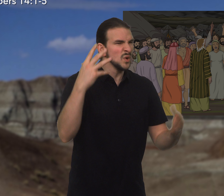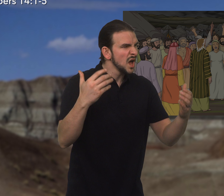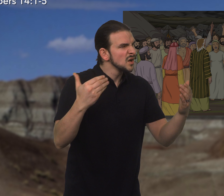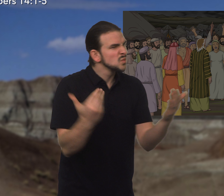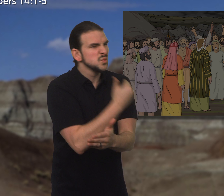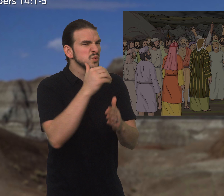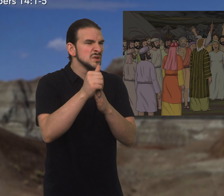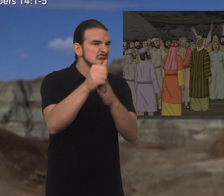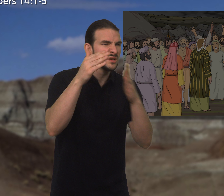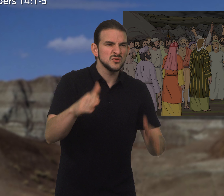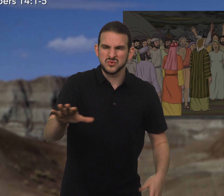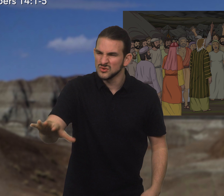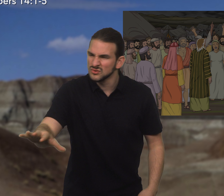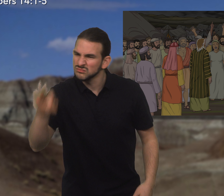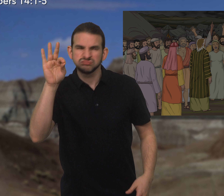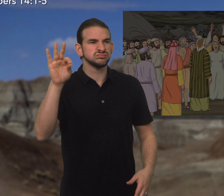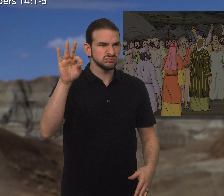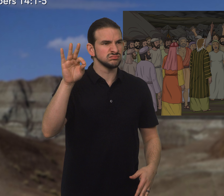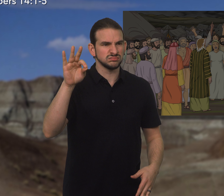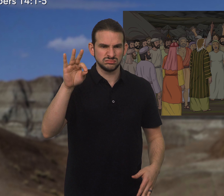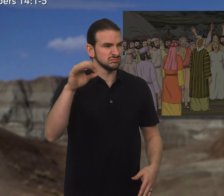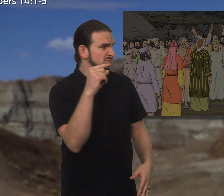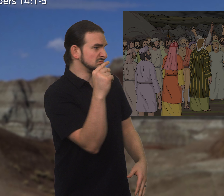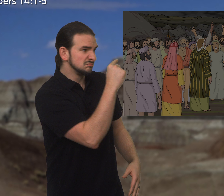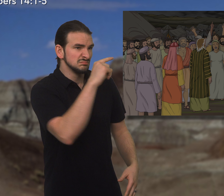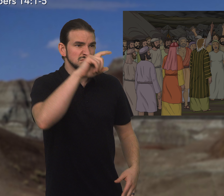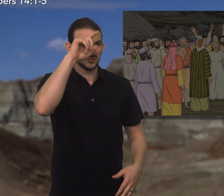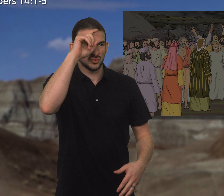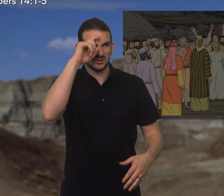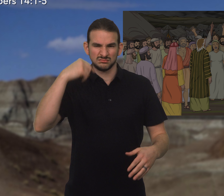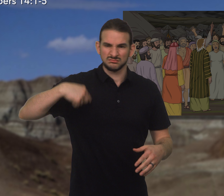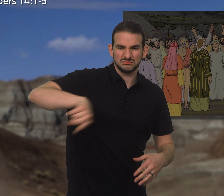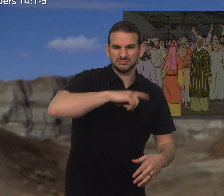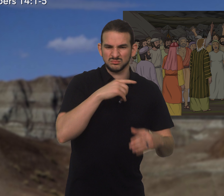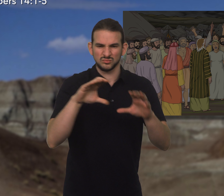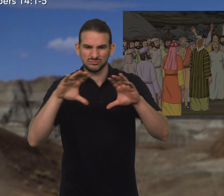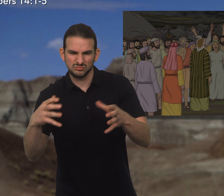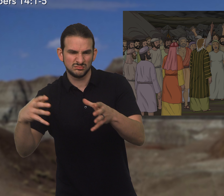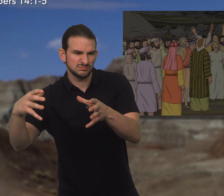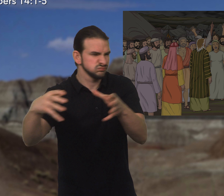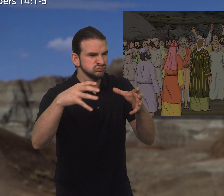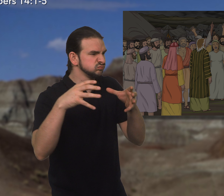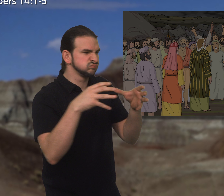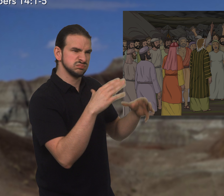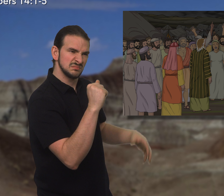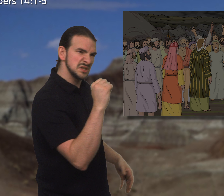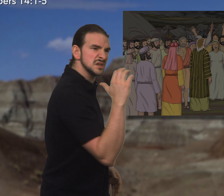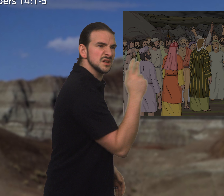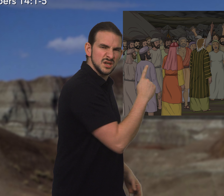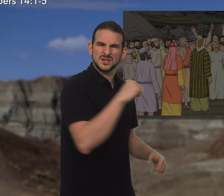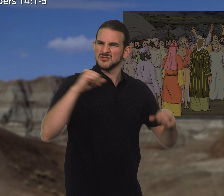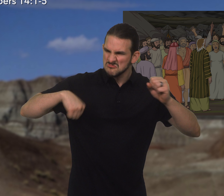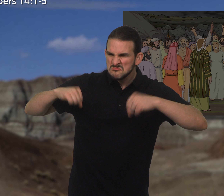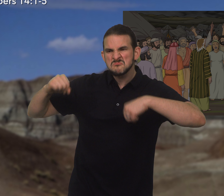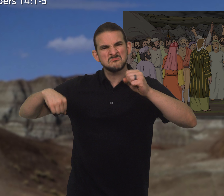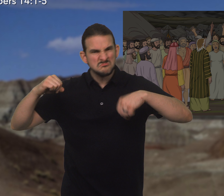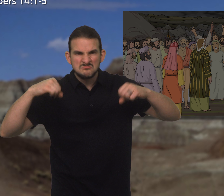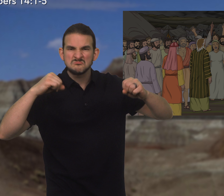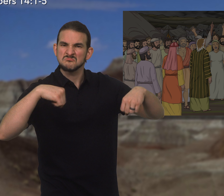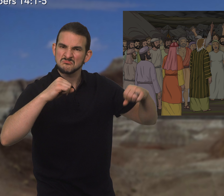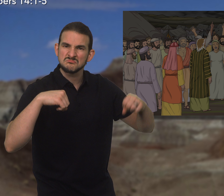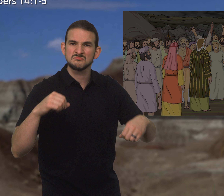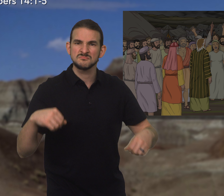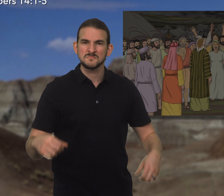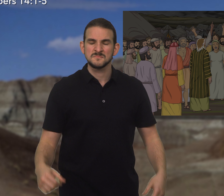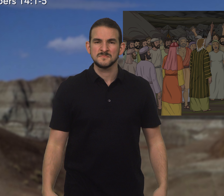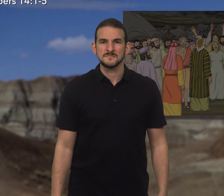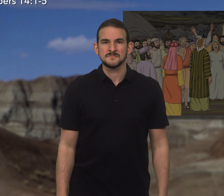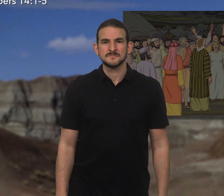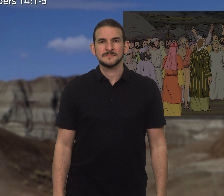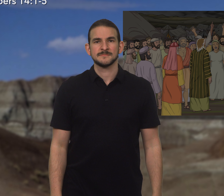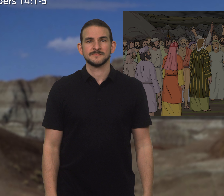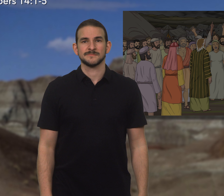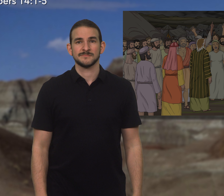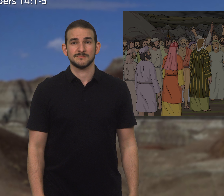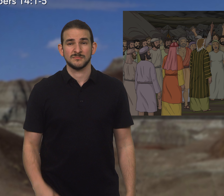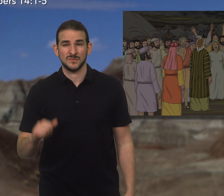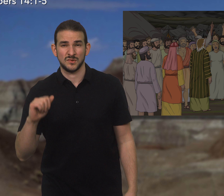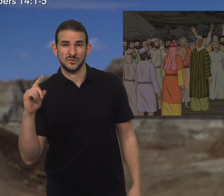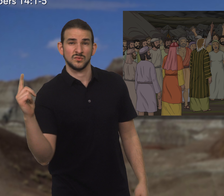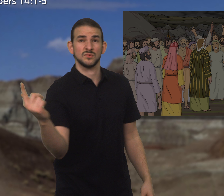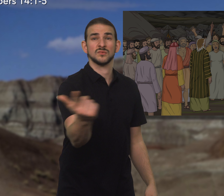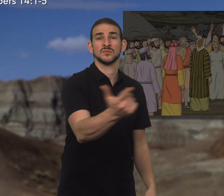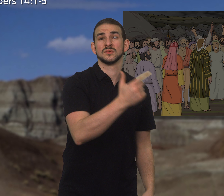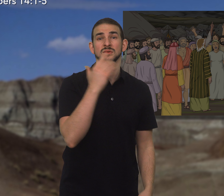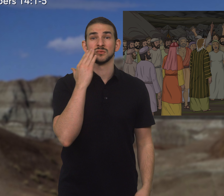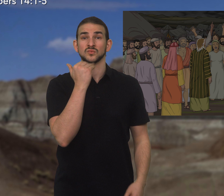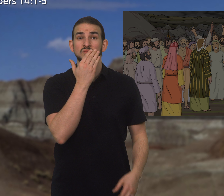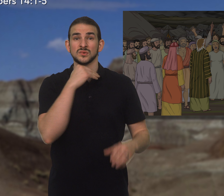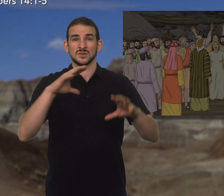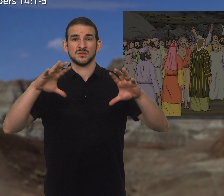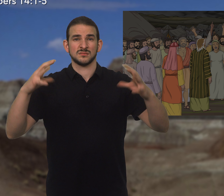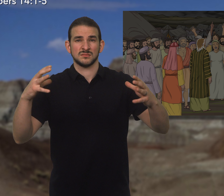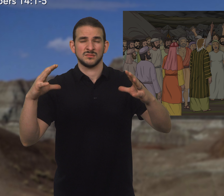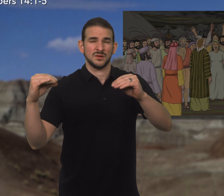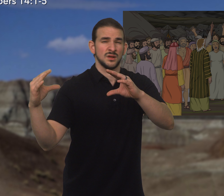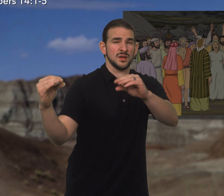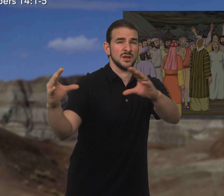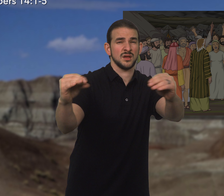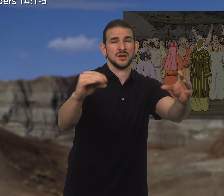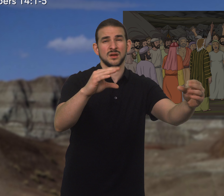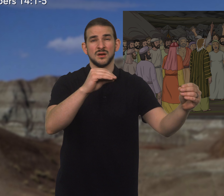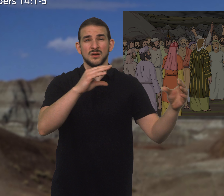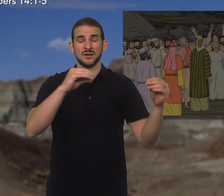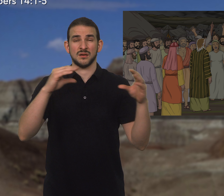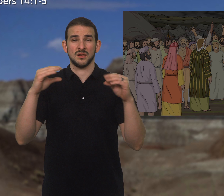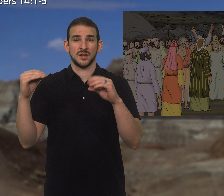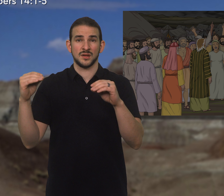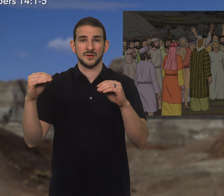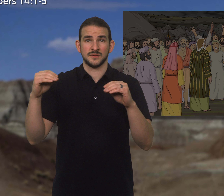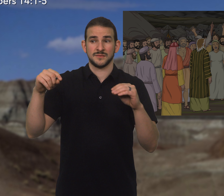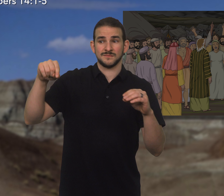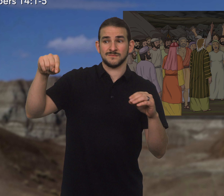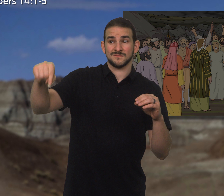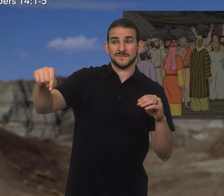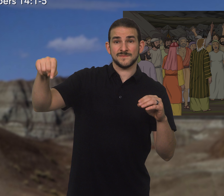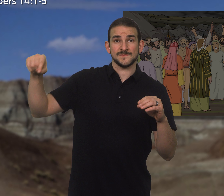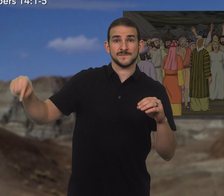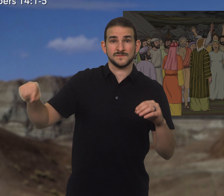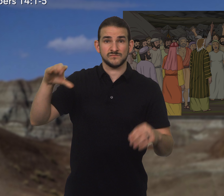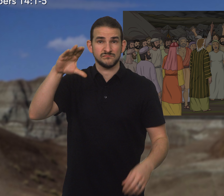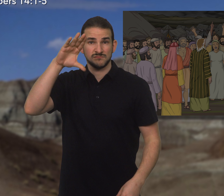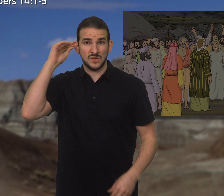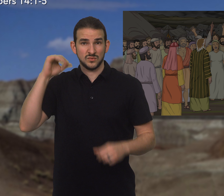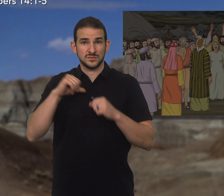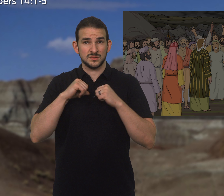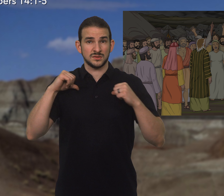Would it not be better for us to go back to Egypt?”